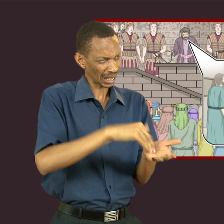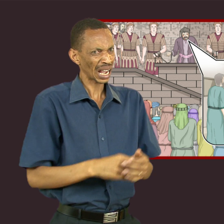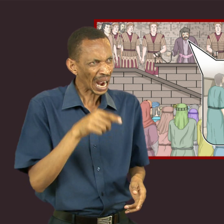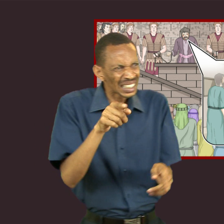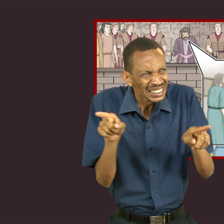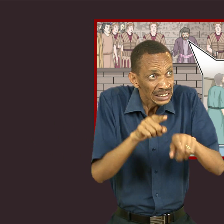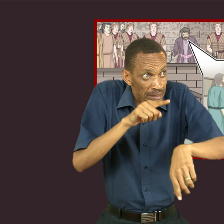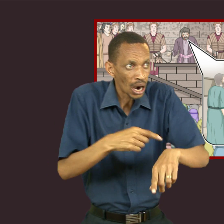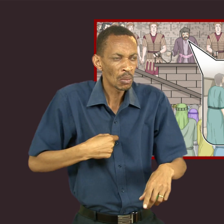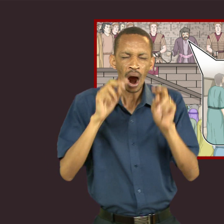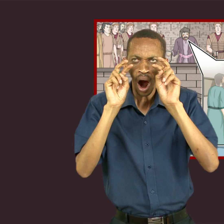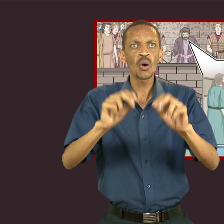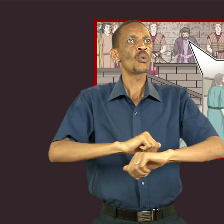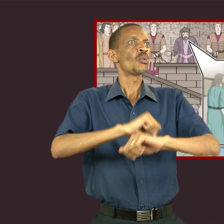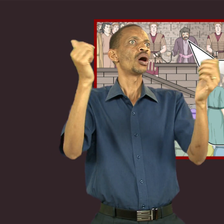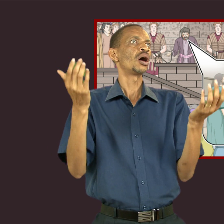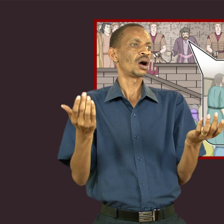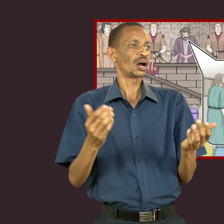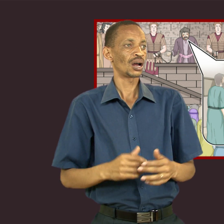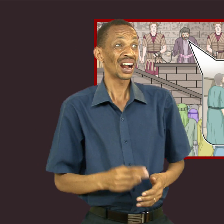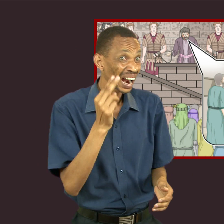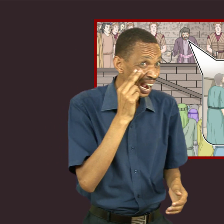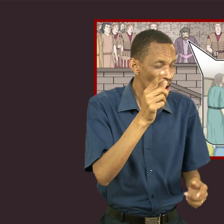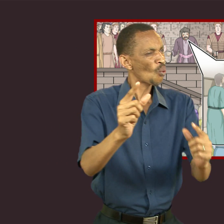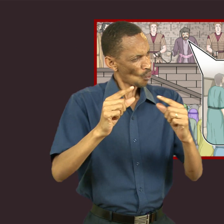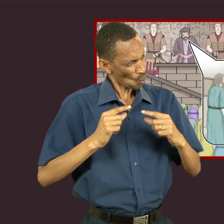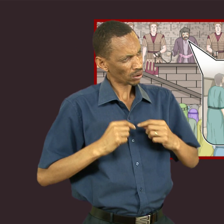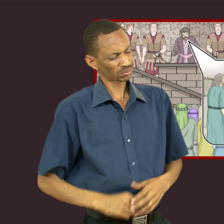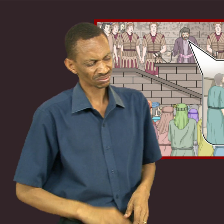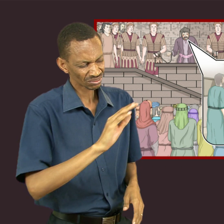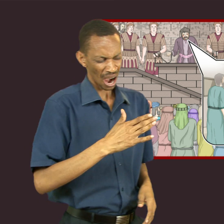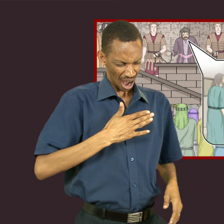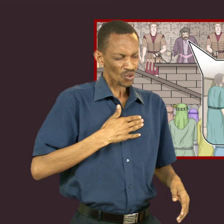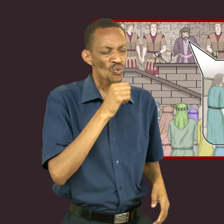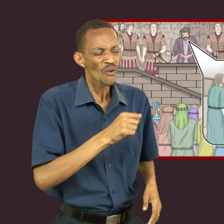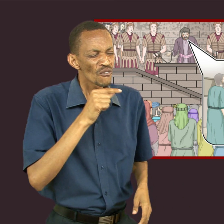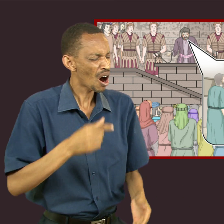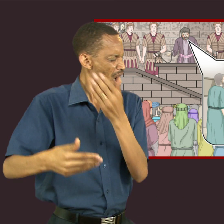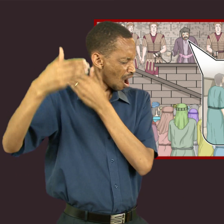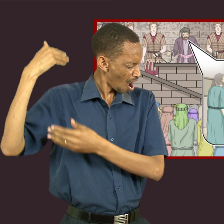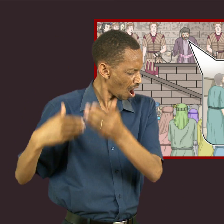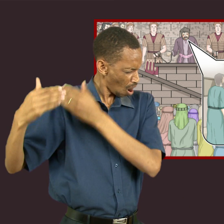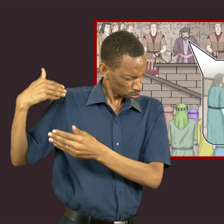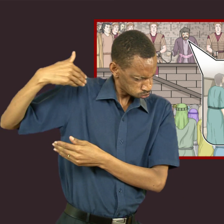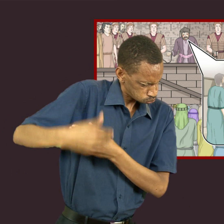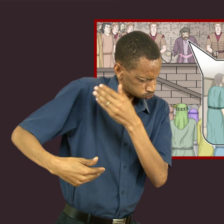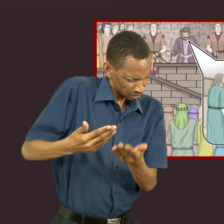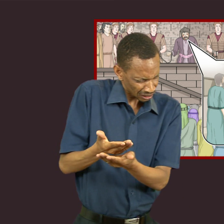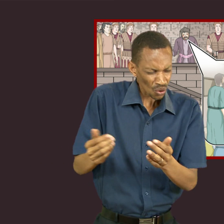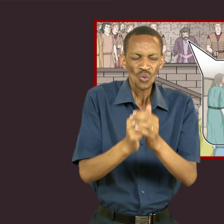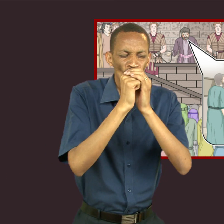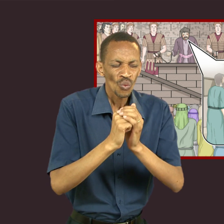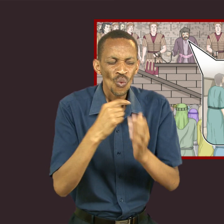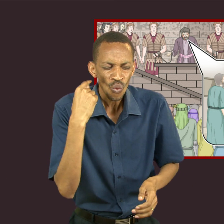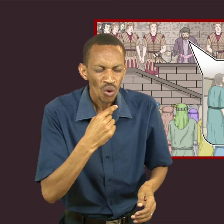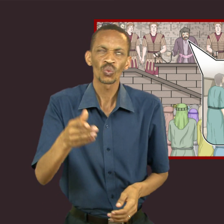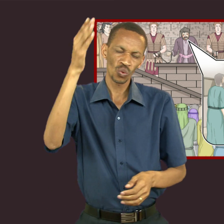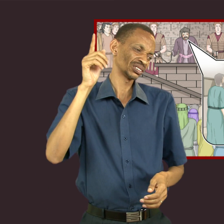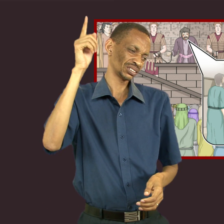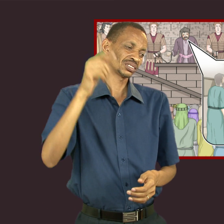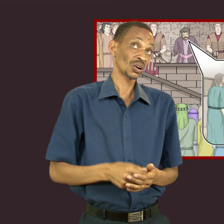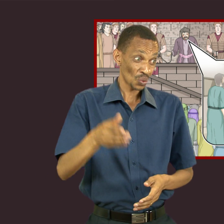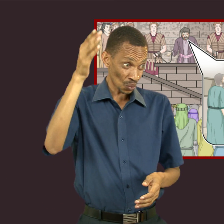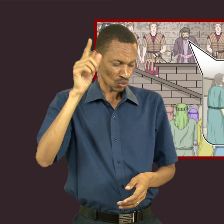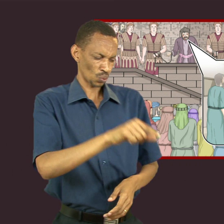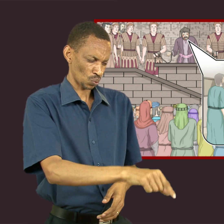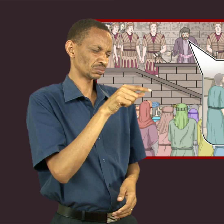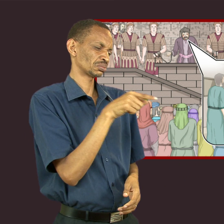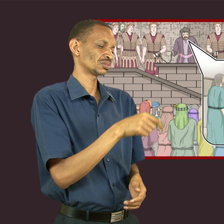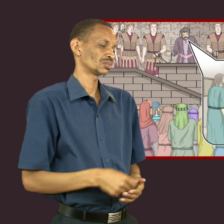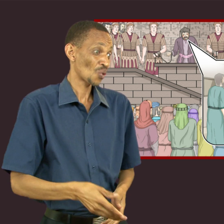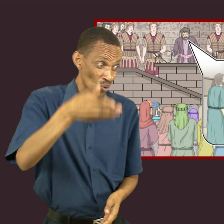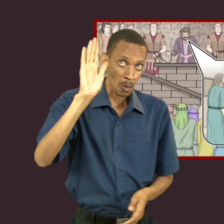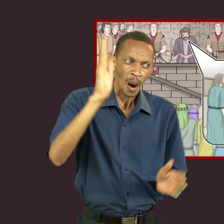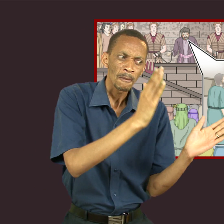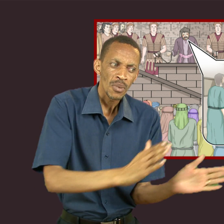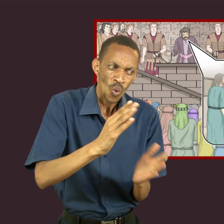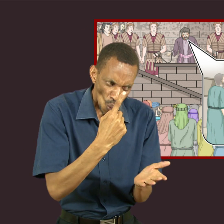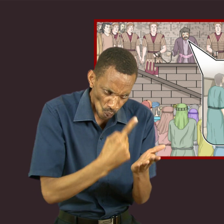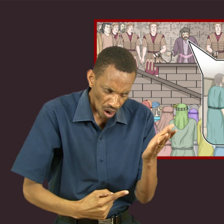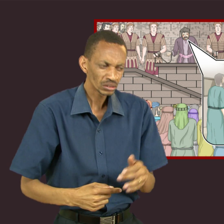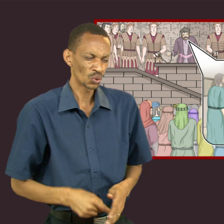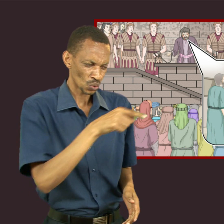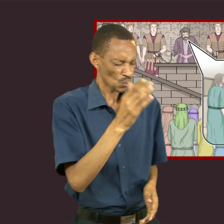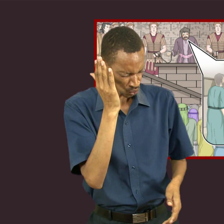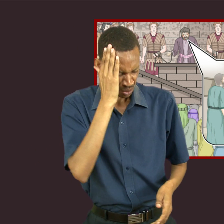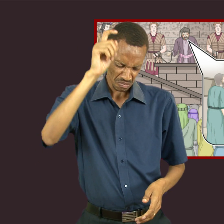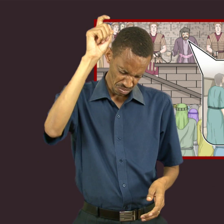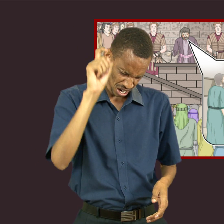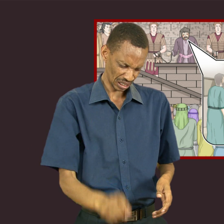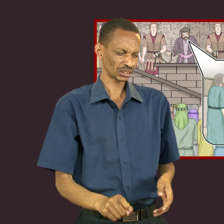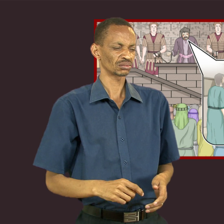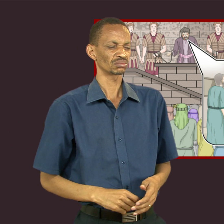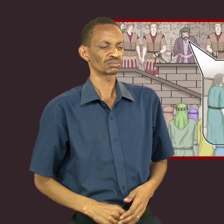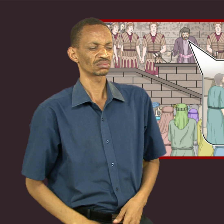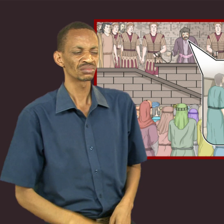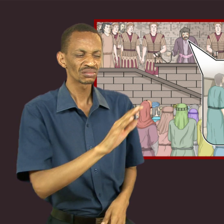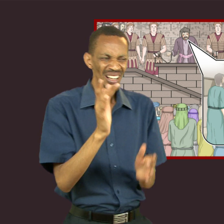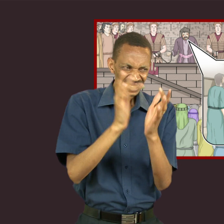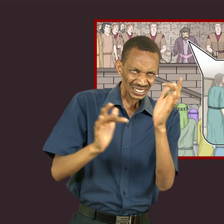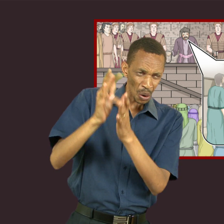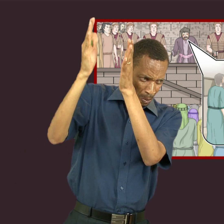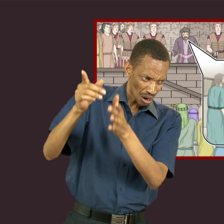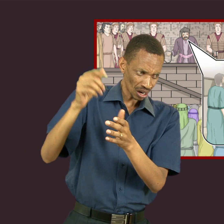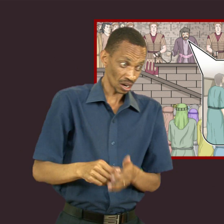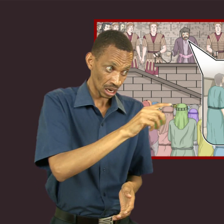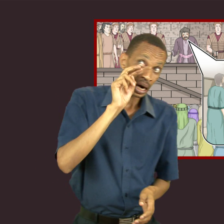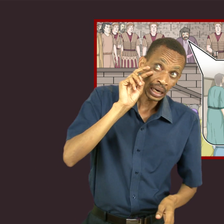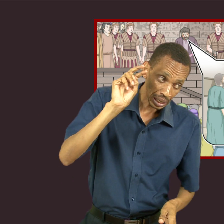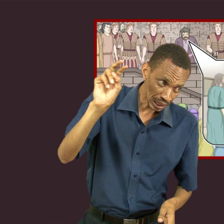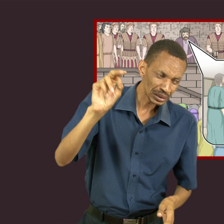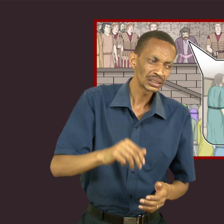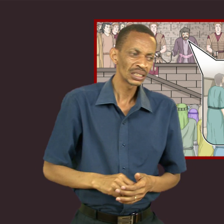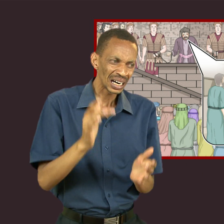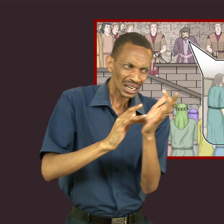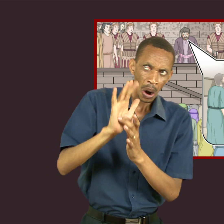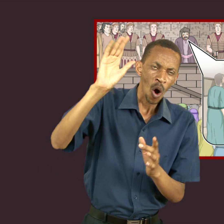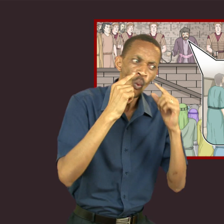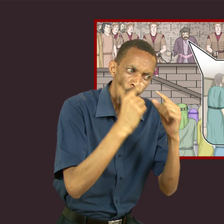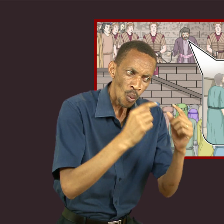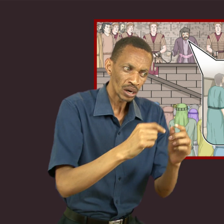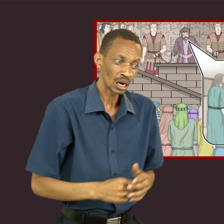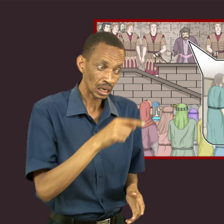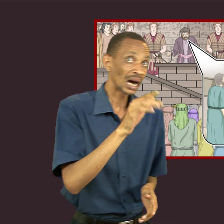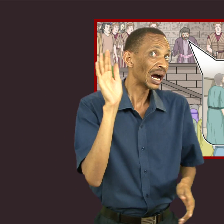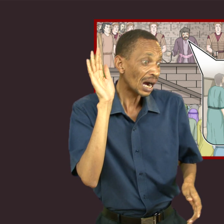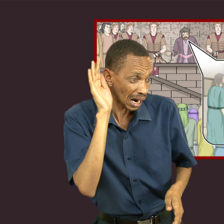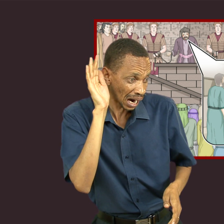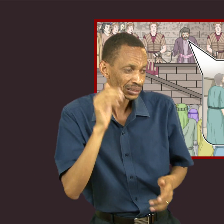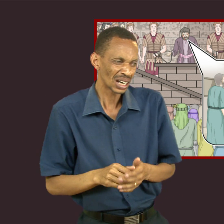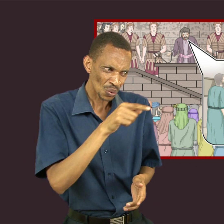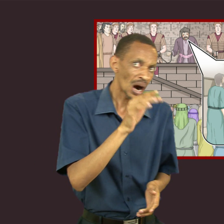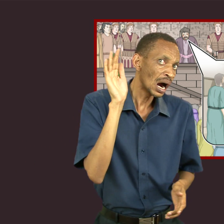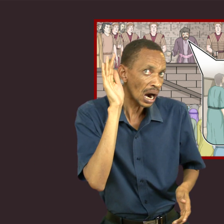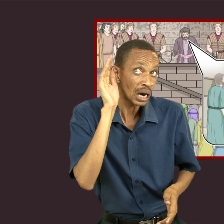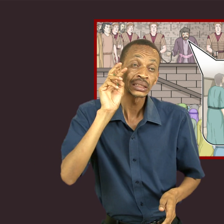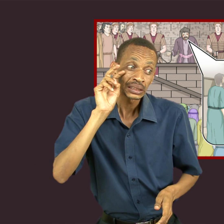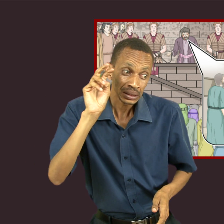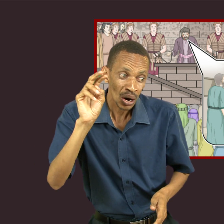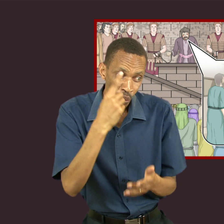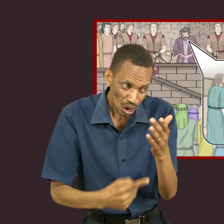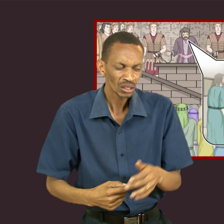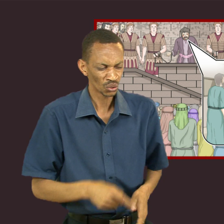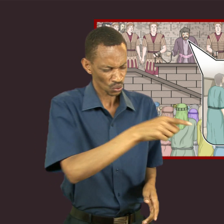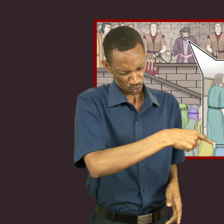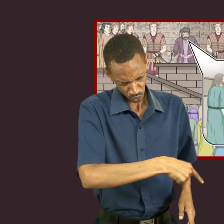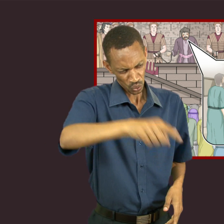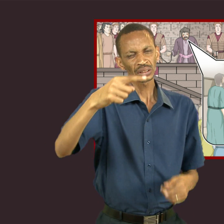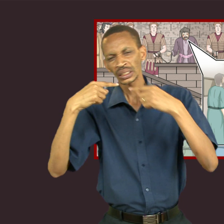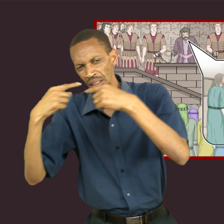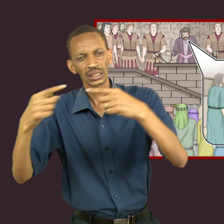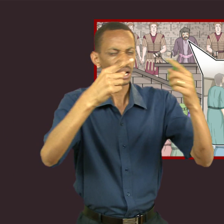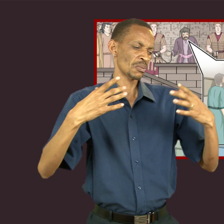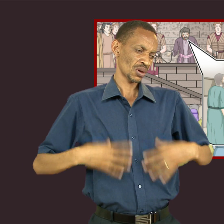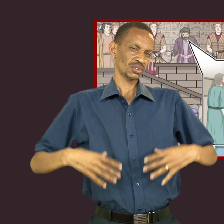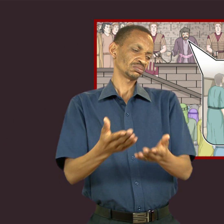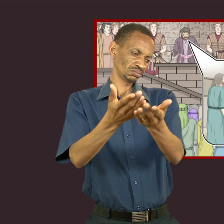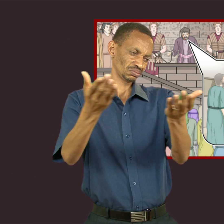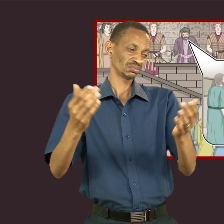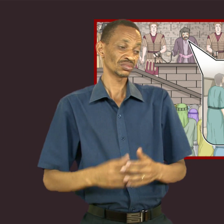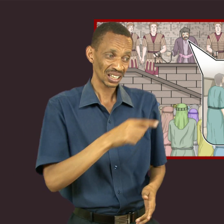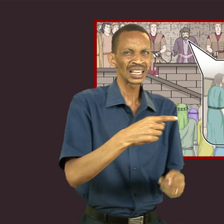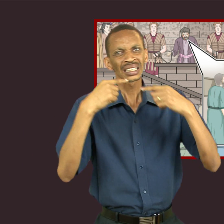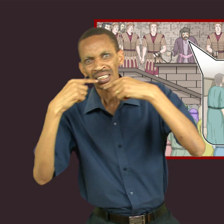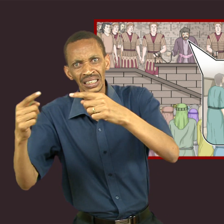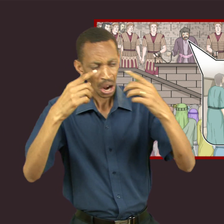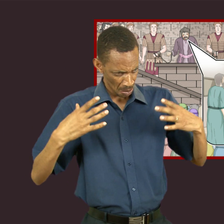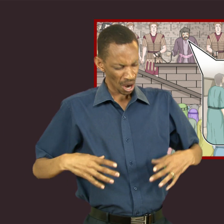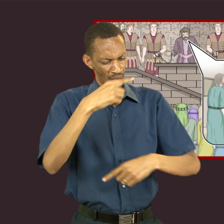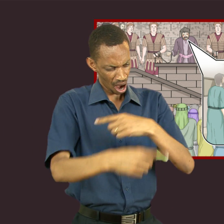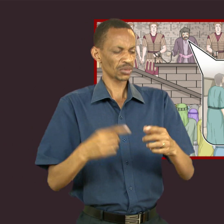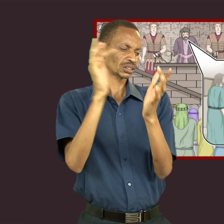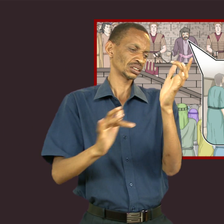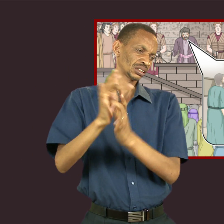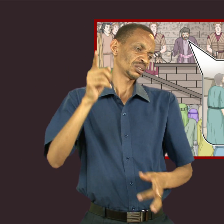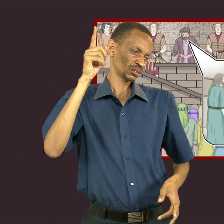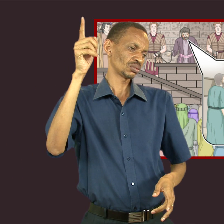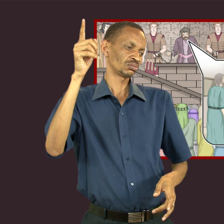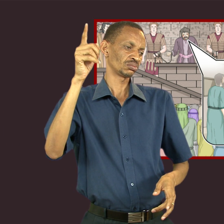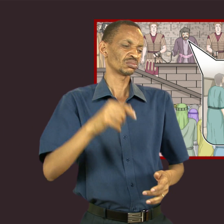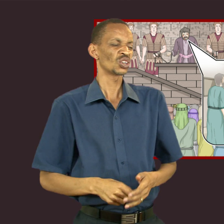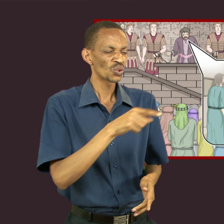And at that moment I could see him. Then he said, ‘The God of our fathers has appointed you to know His will, and to see the Righteous One, and to hear His voice. You will be His witness to everyone of what you have seen and heard.